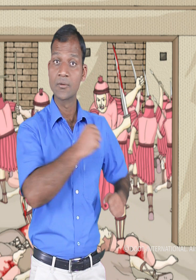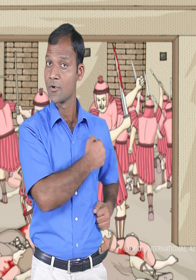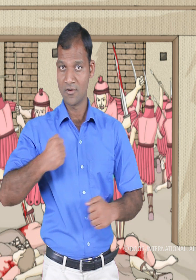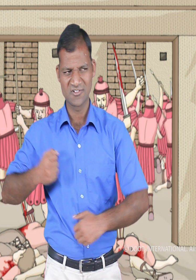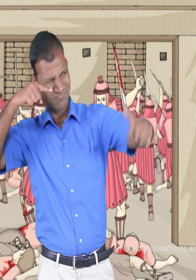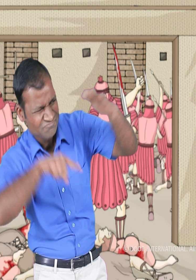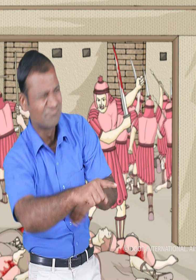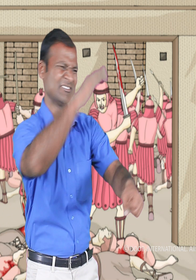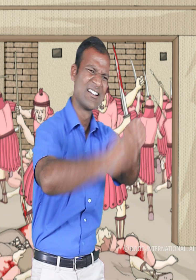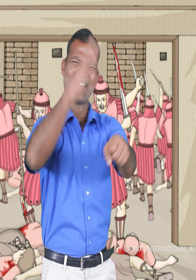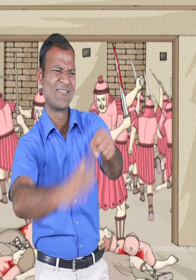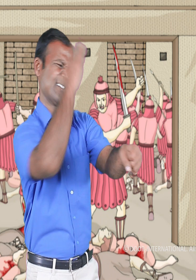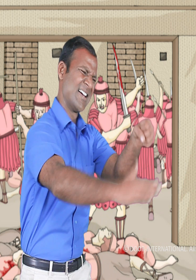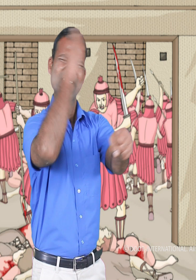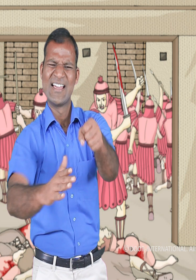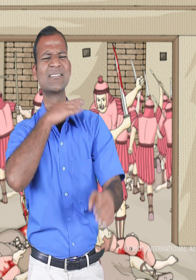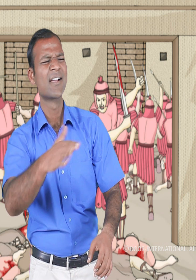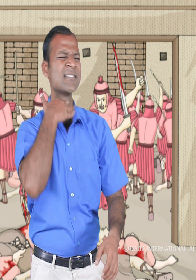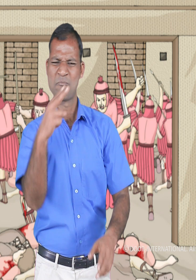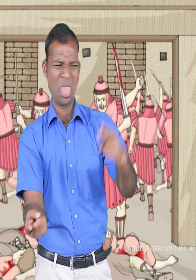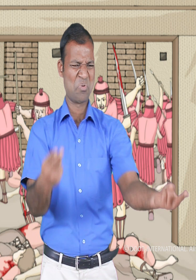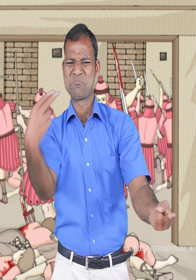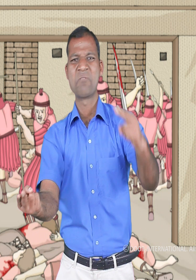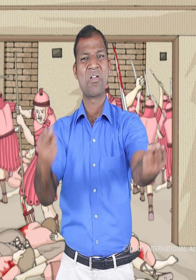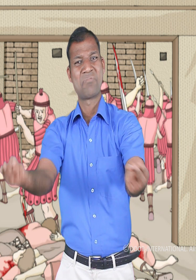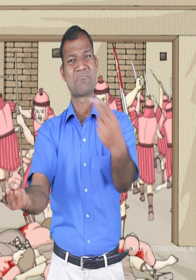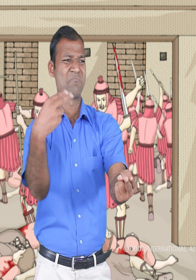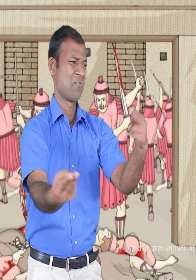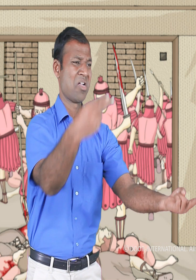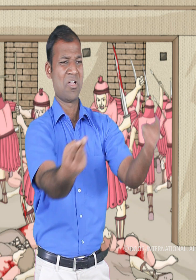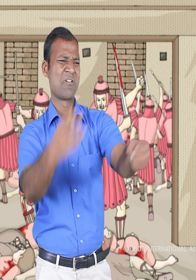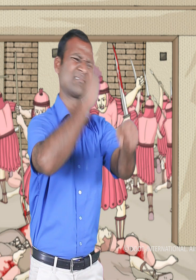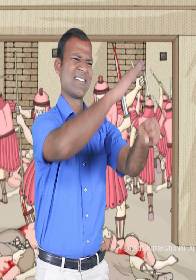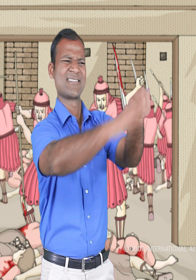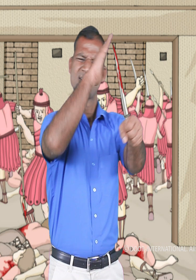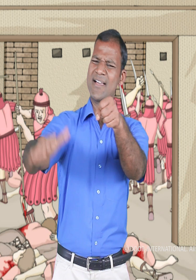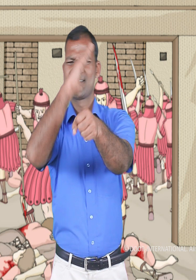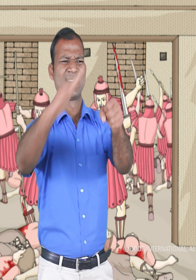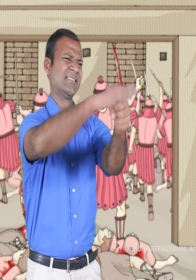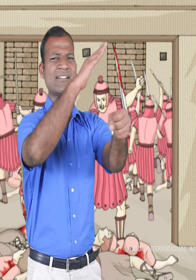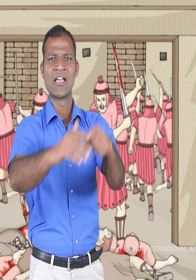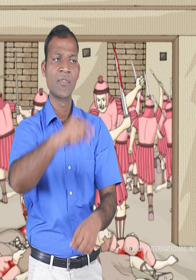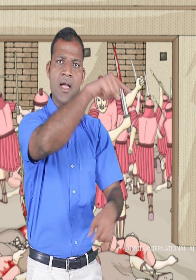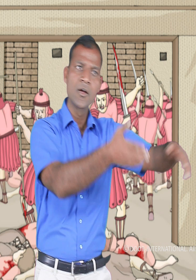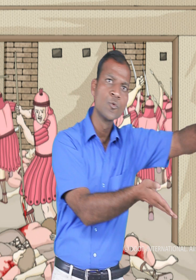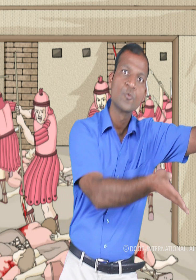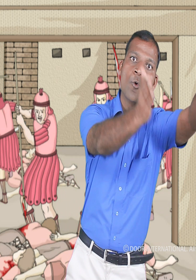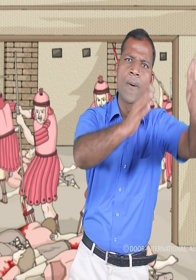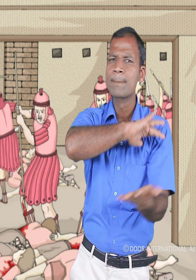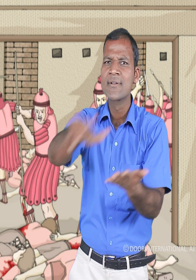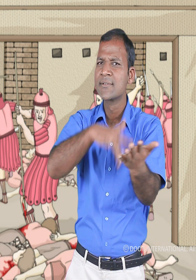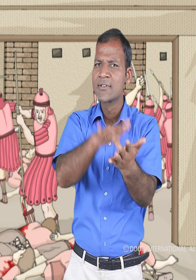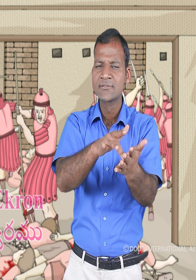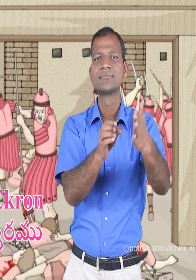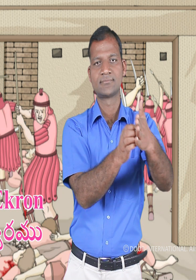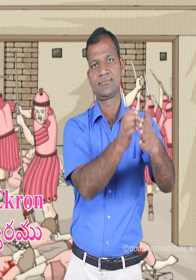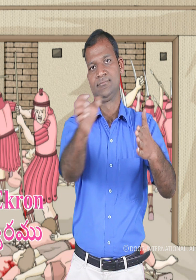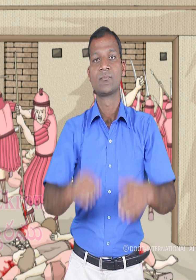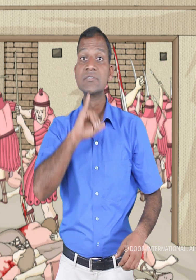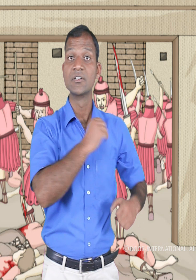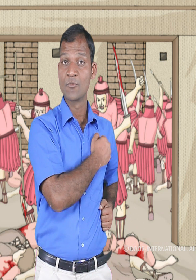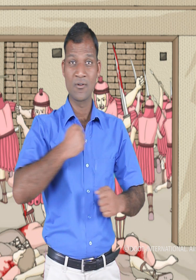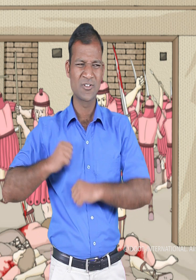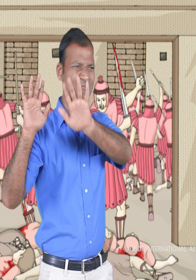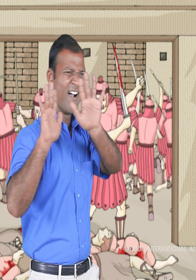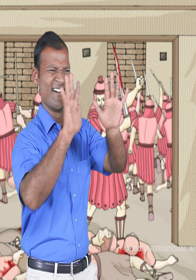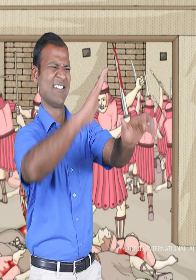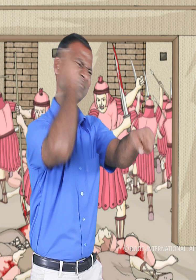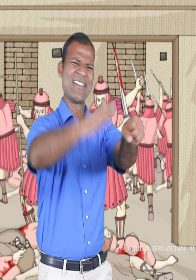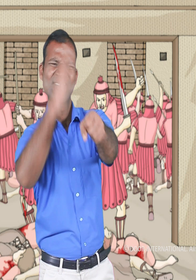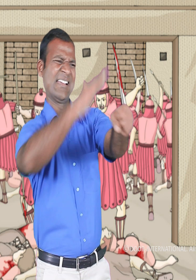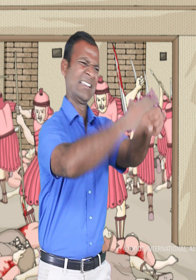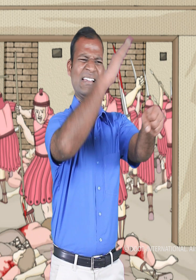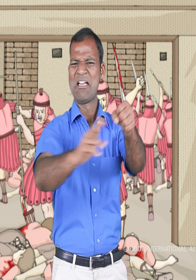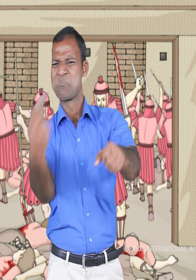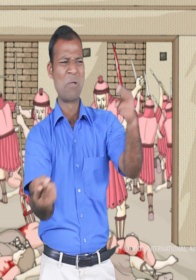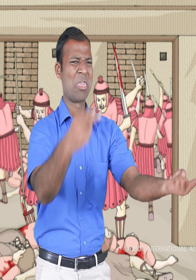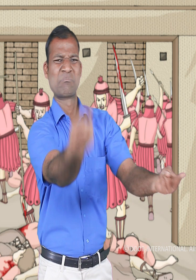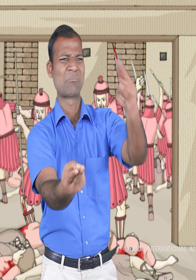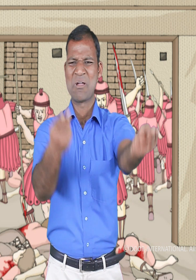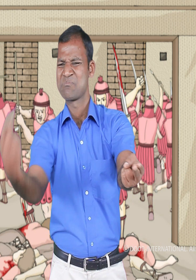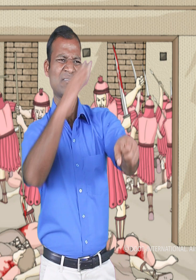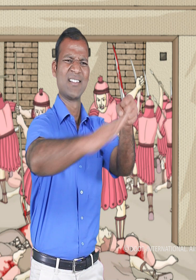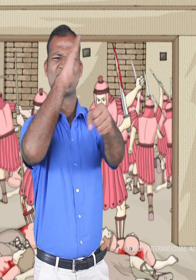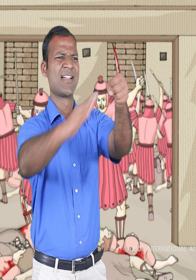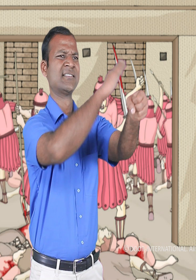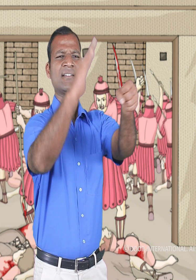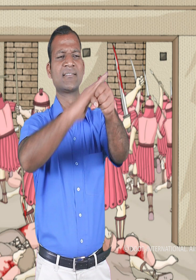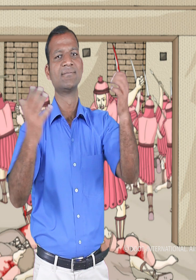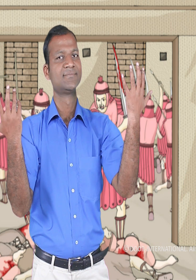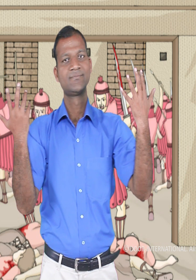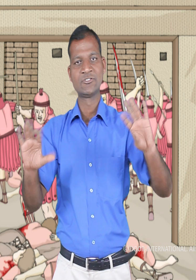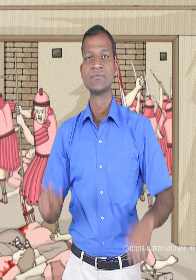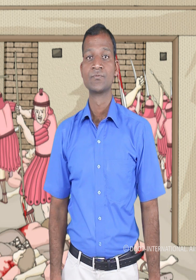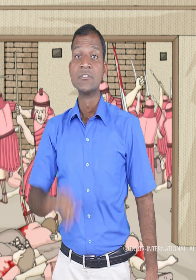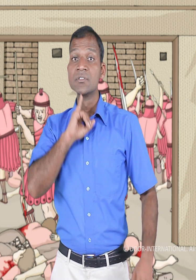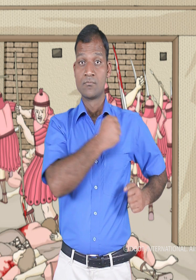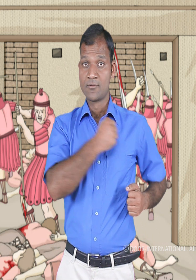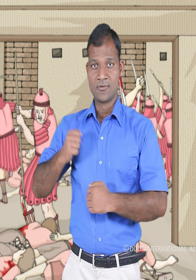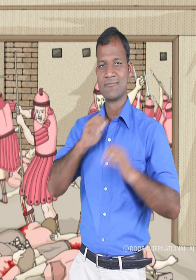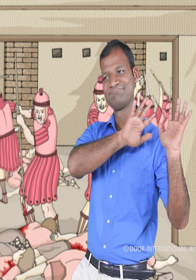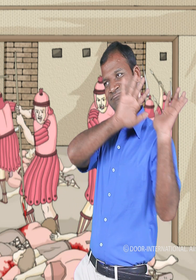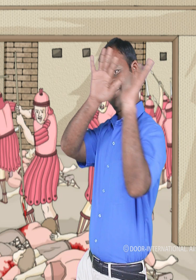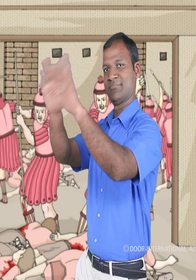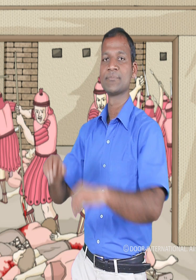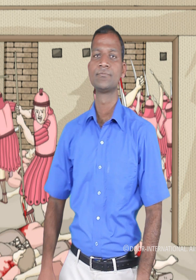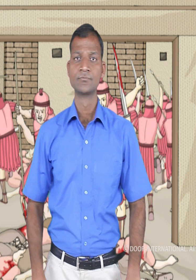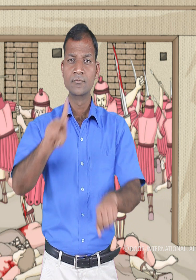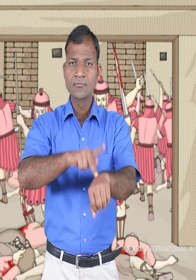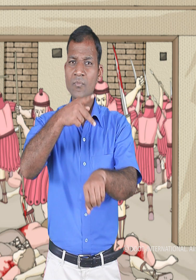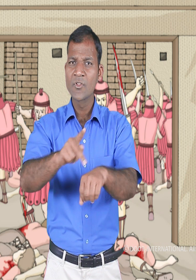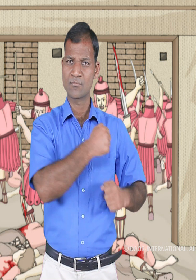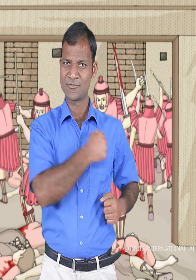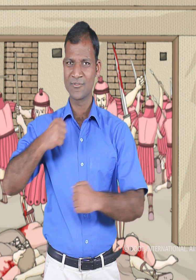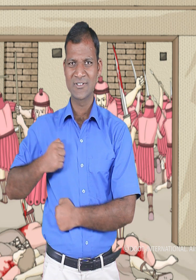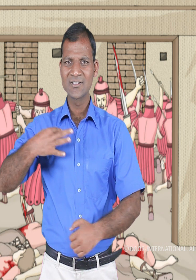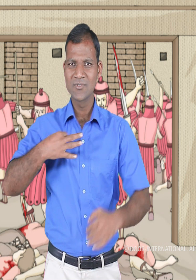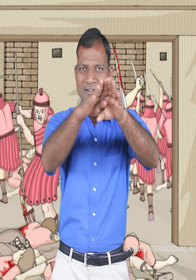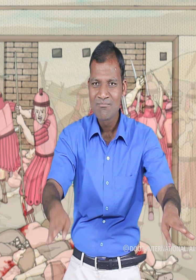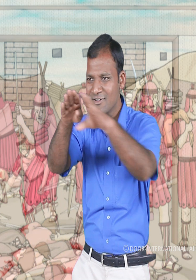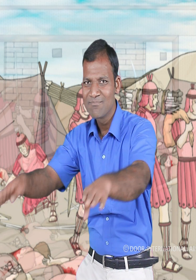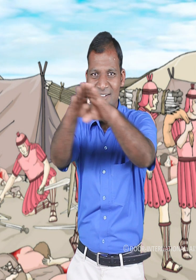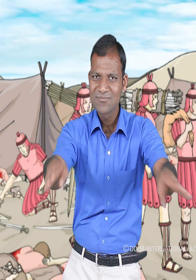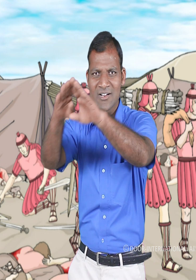And the bodies of the Philistines were strewn along the Shaaraim road to Gath and Ekron.